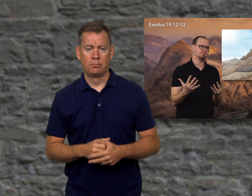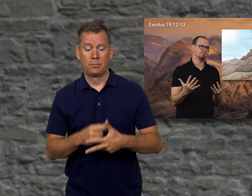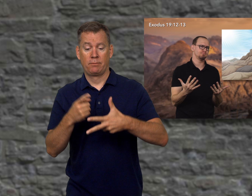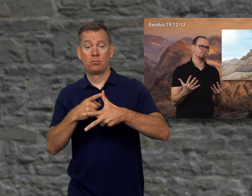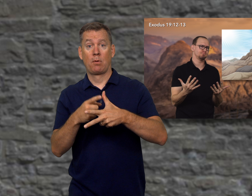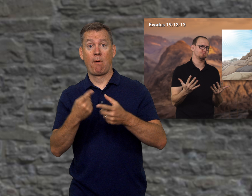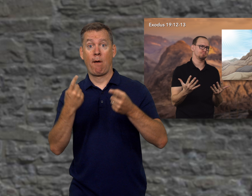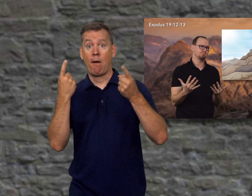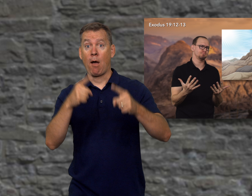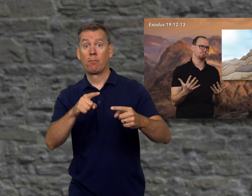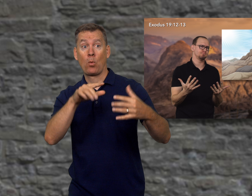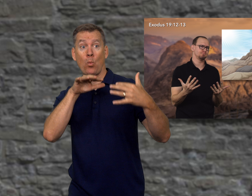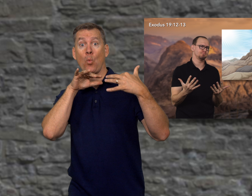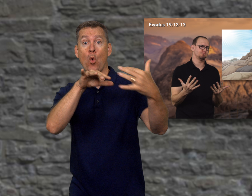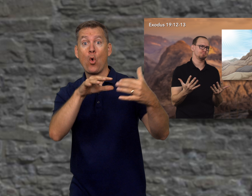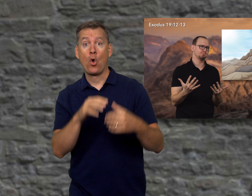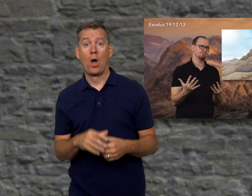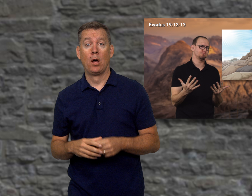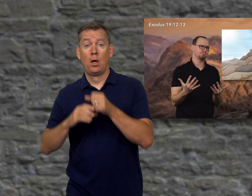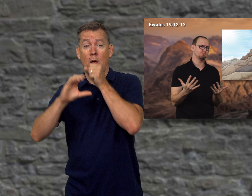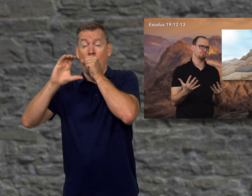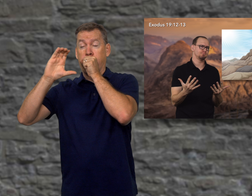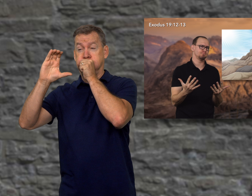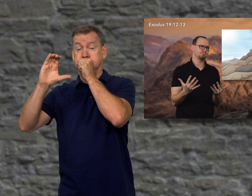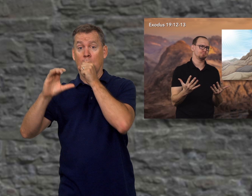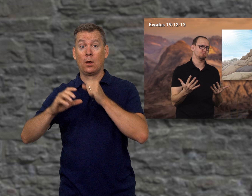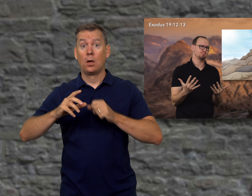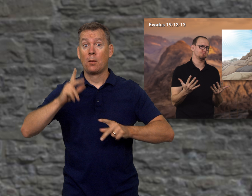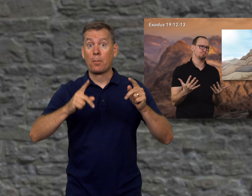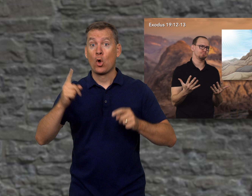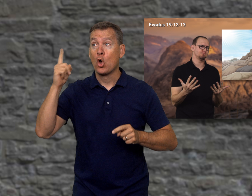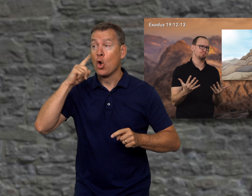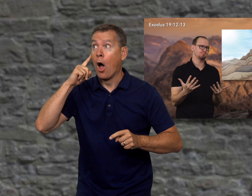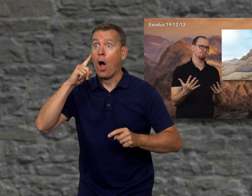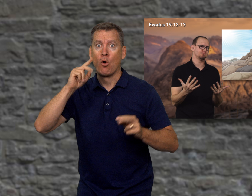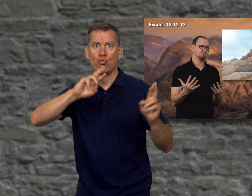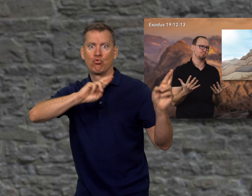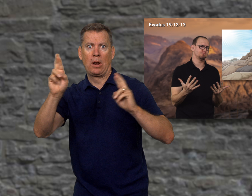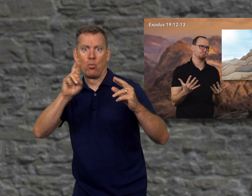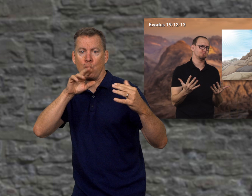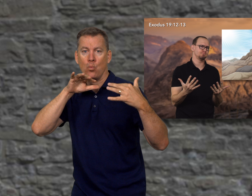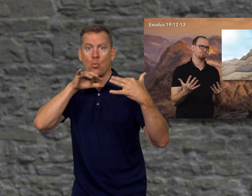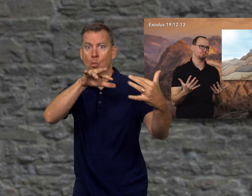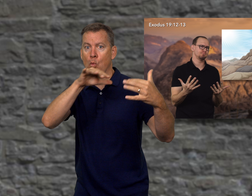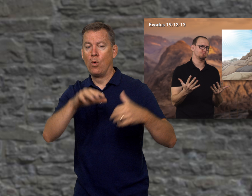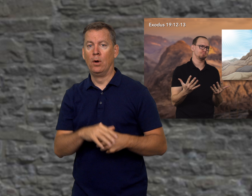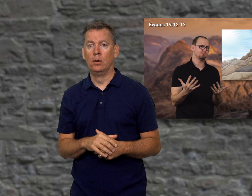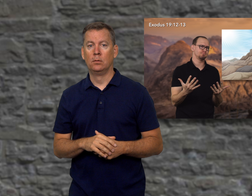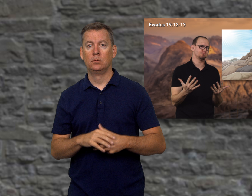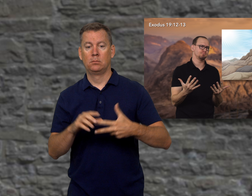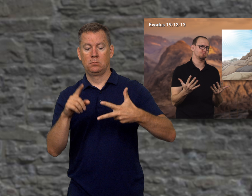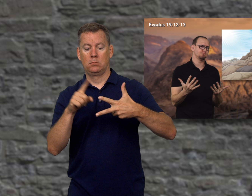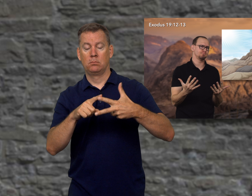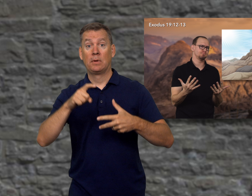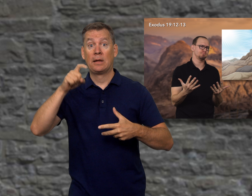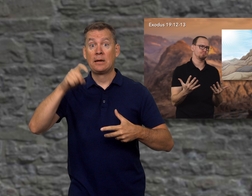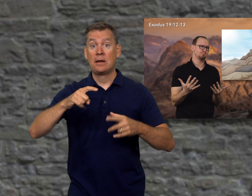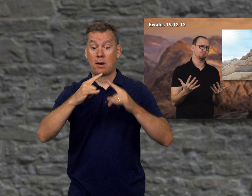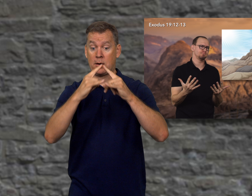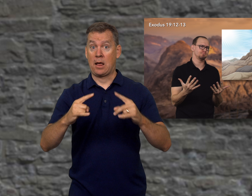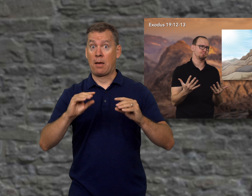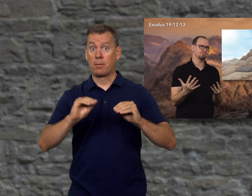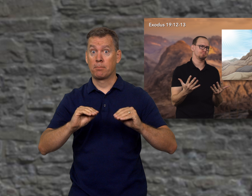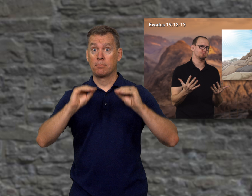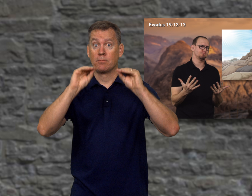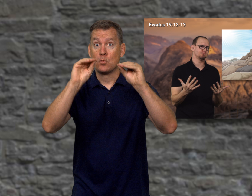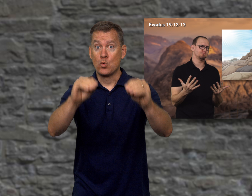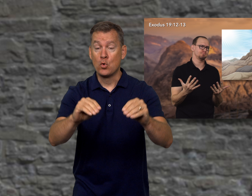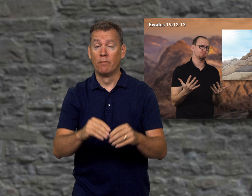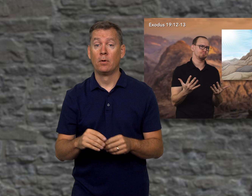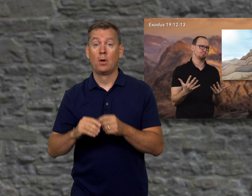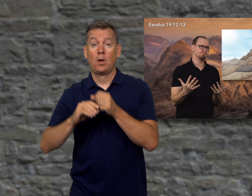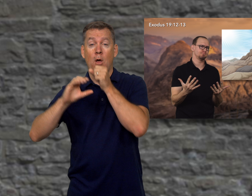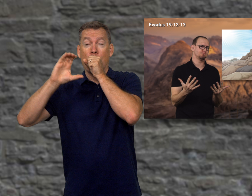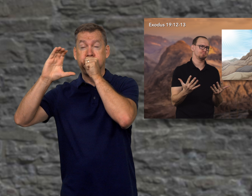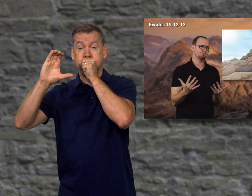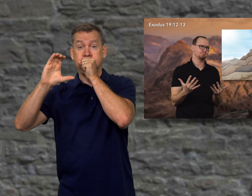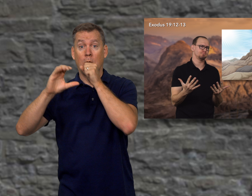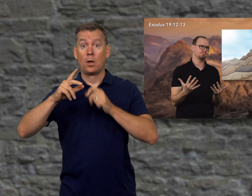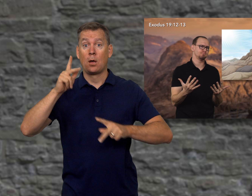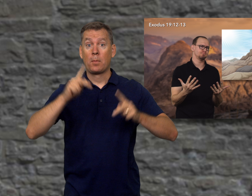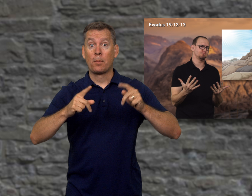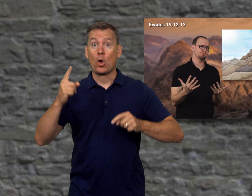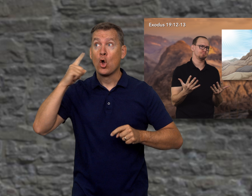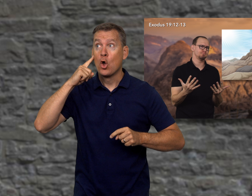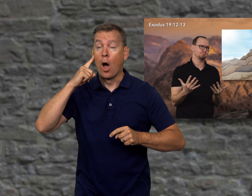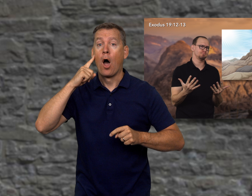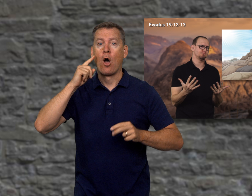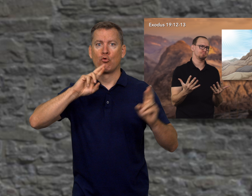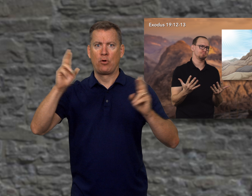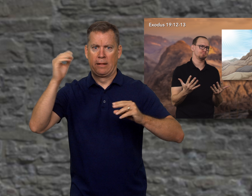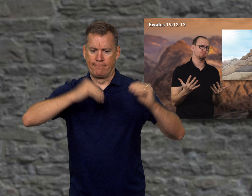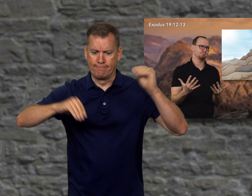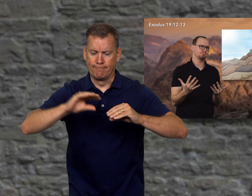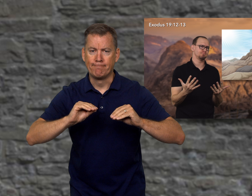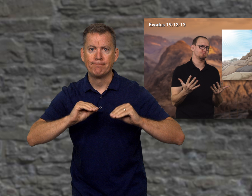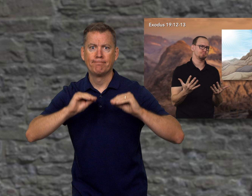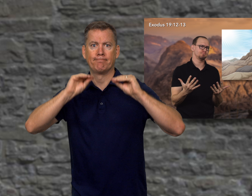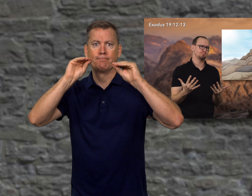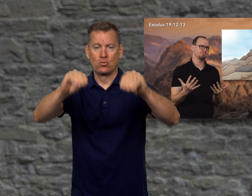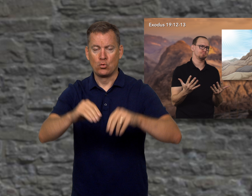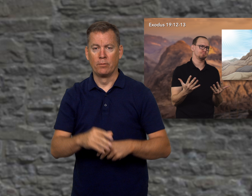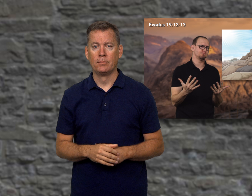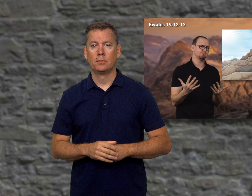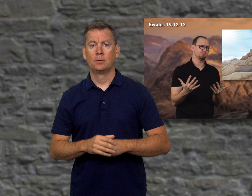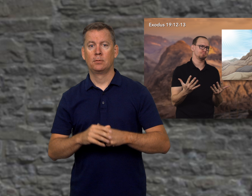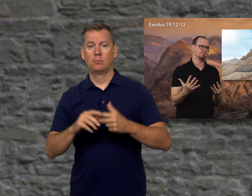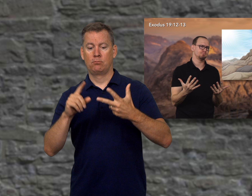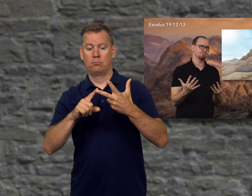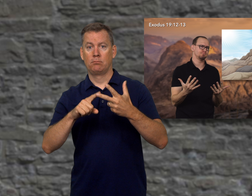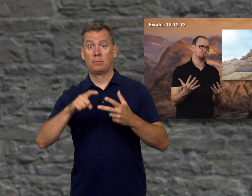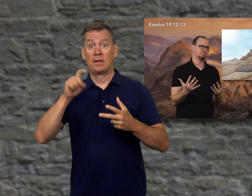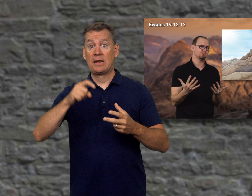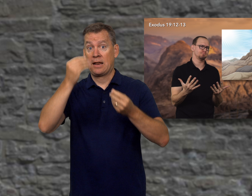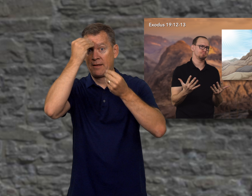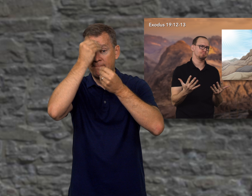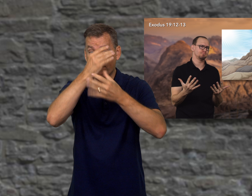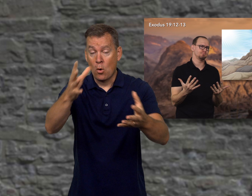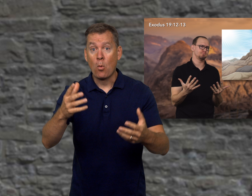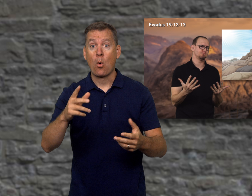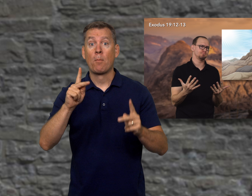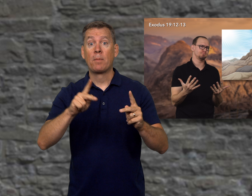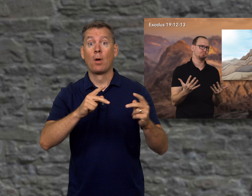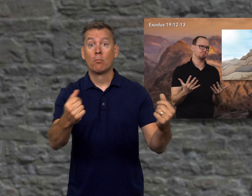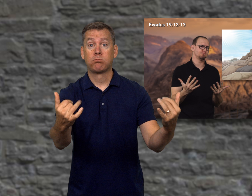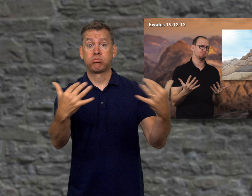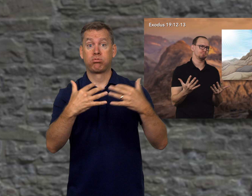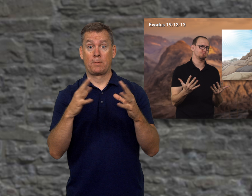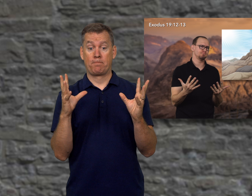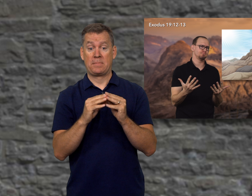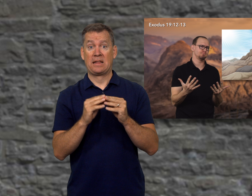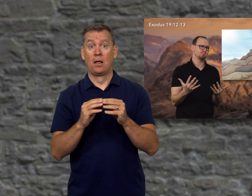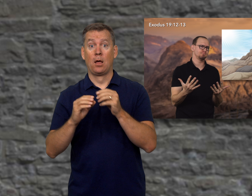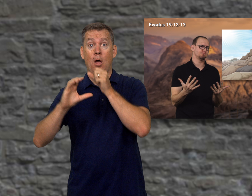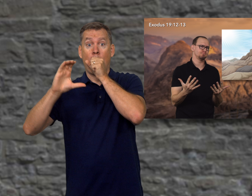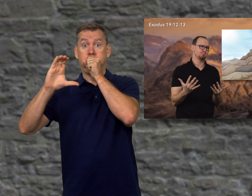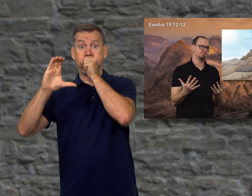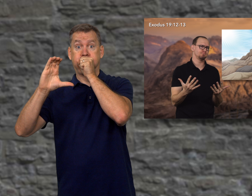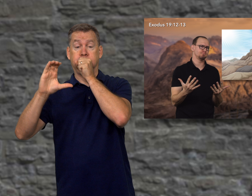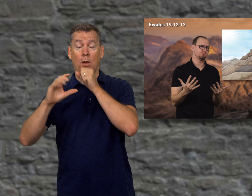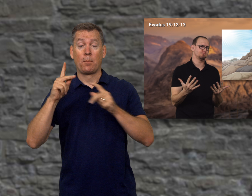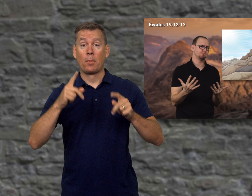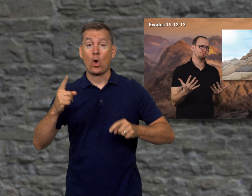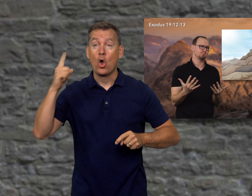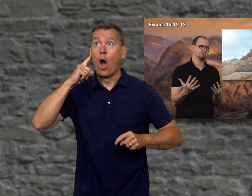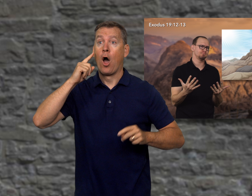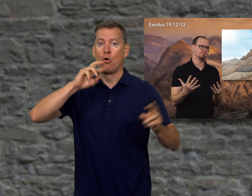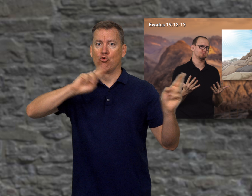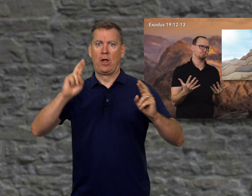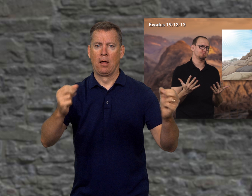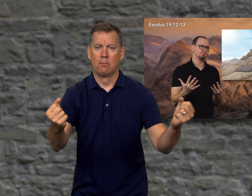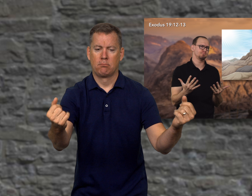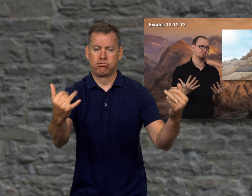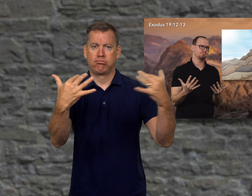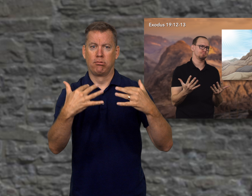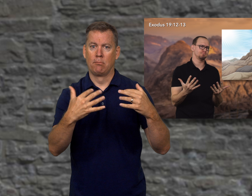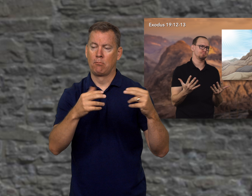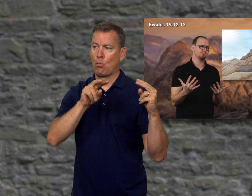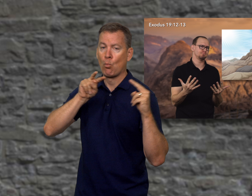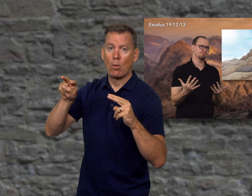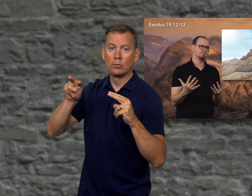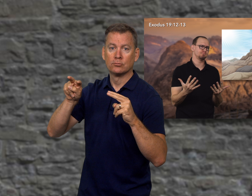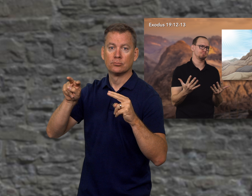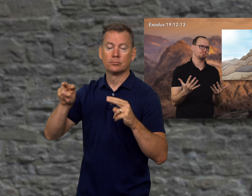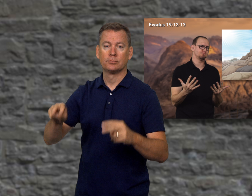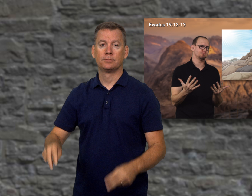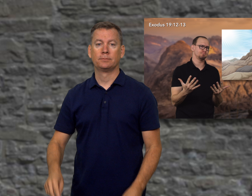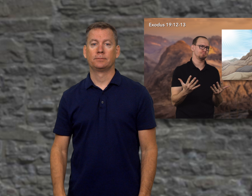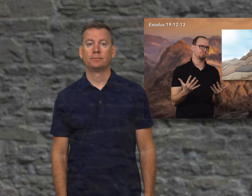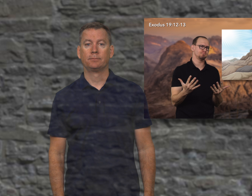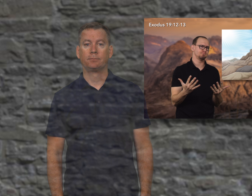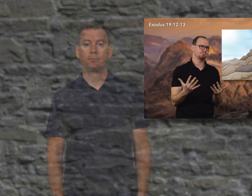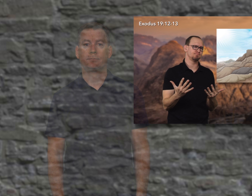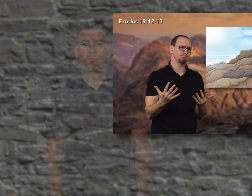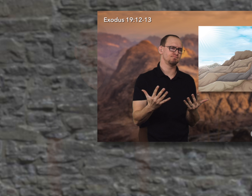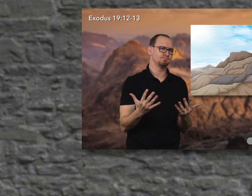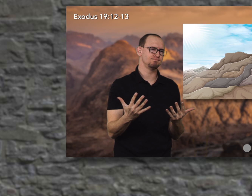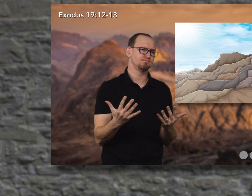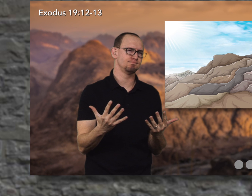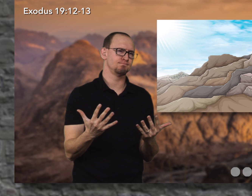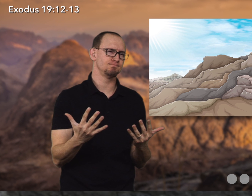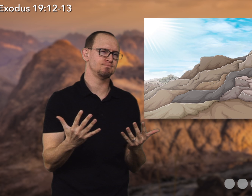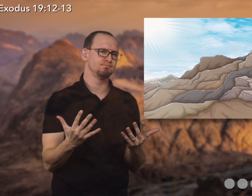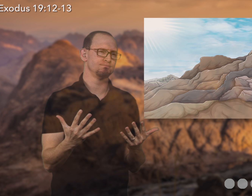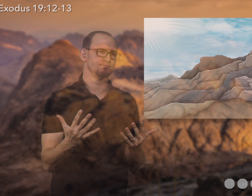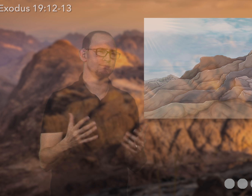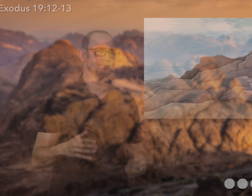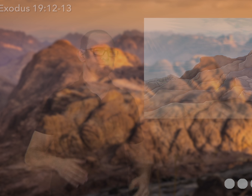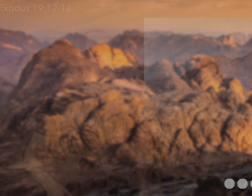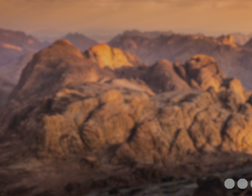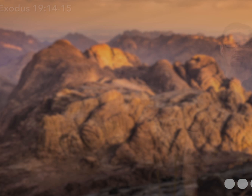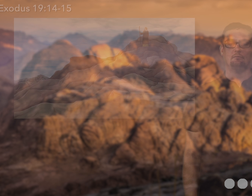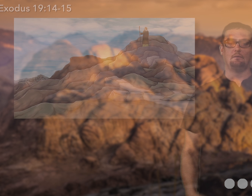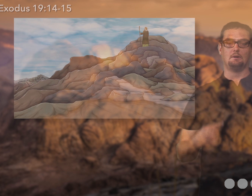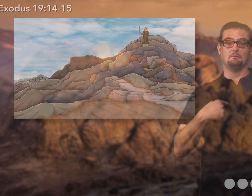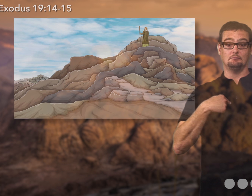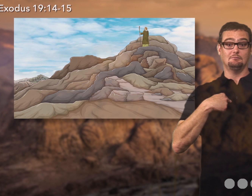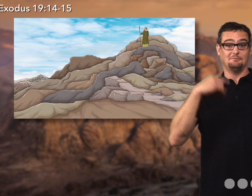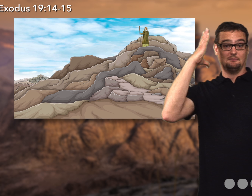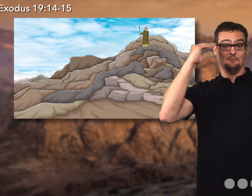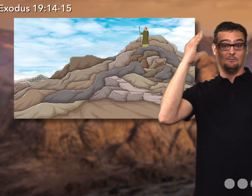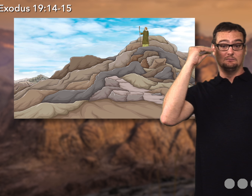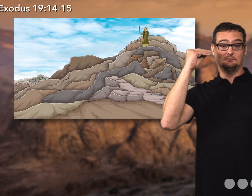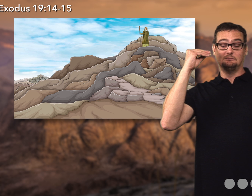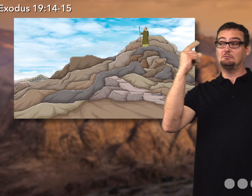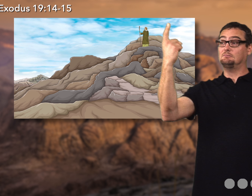Only when the ram’s horn sounds a long blast may they approach the mountain.”